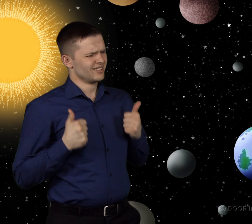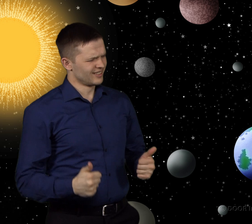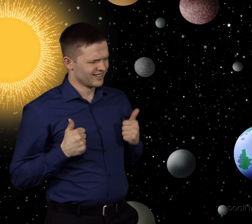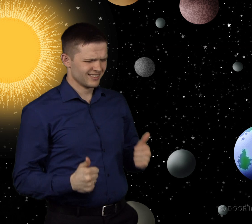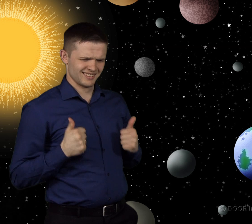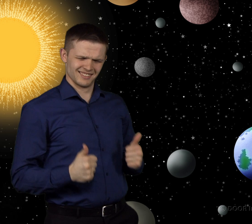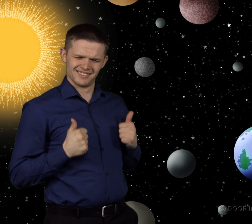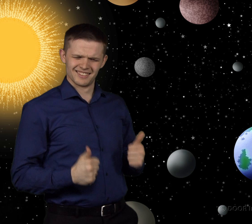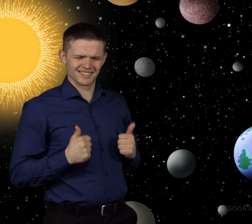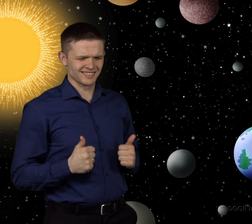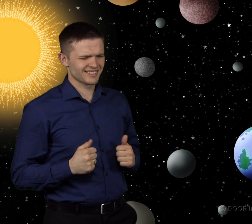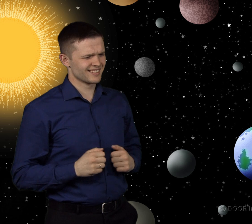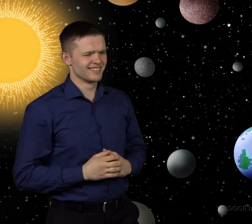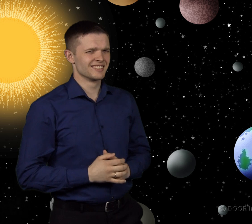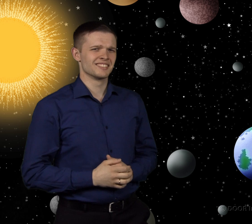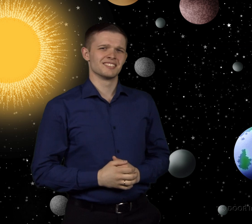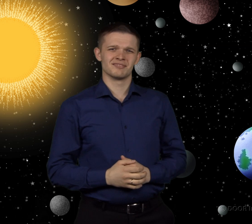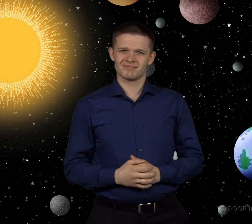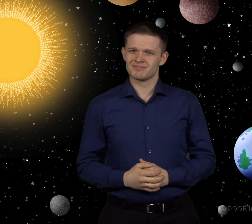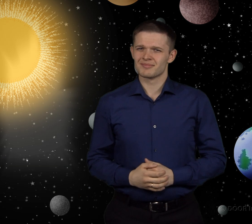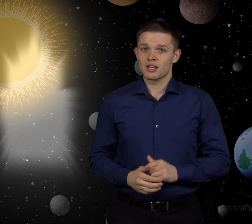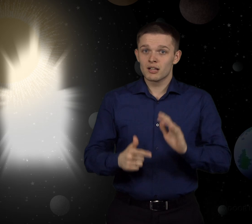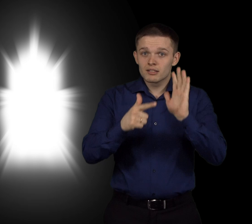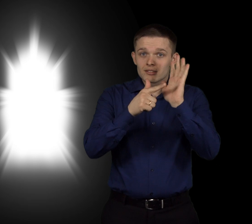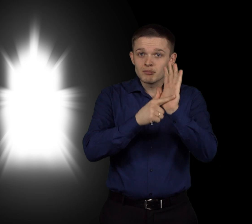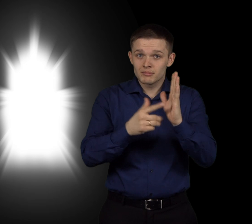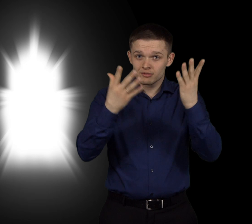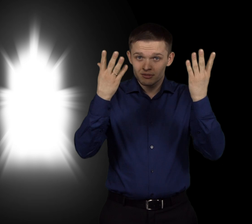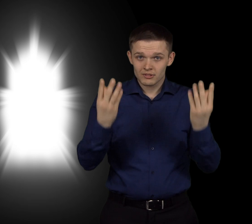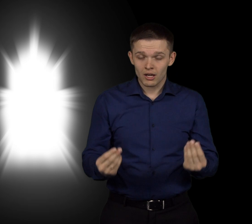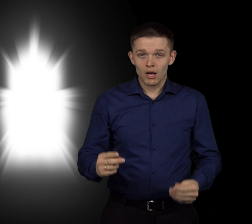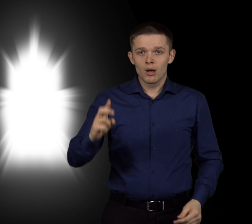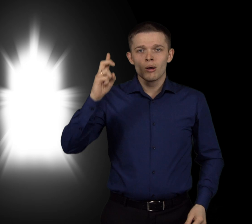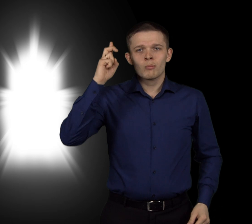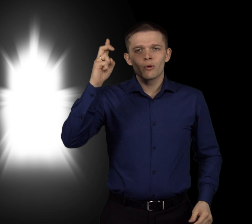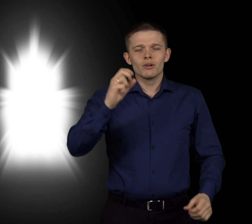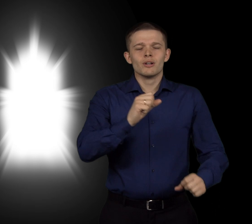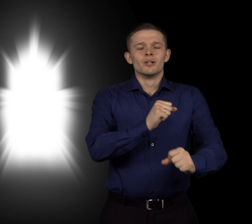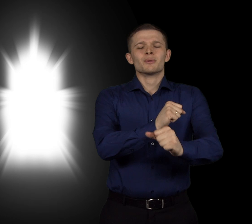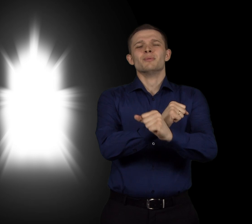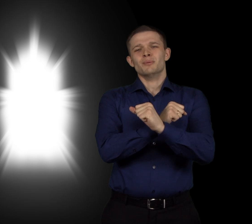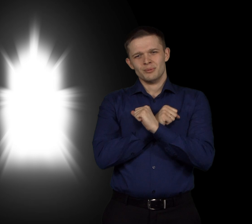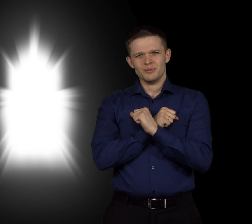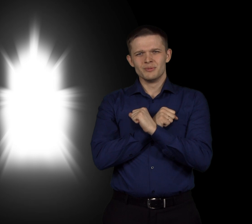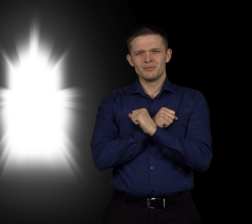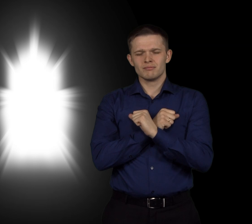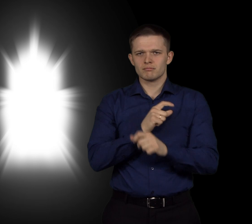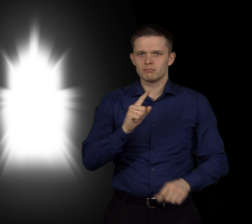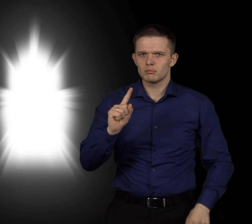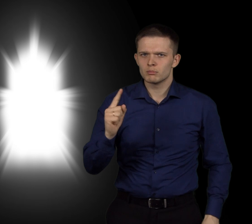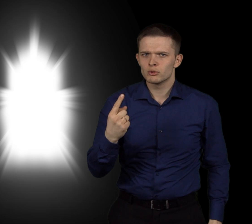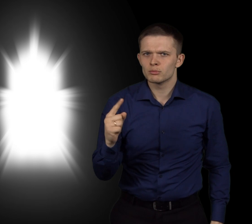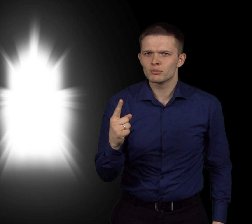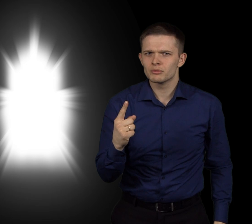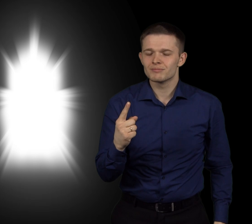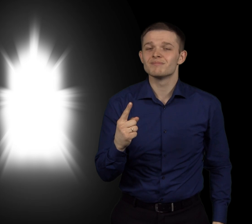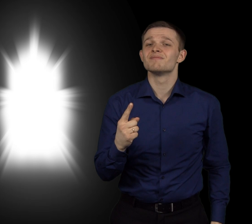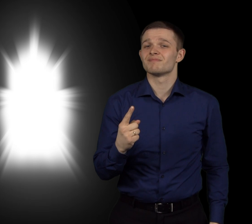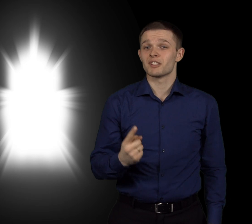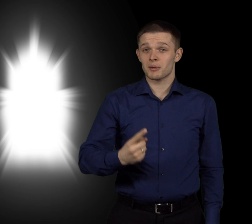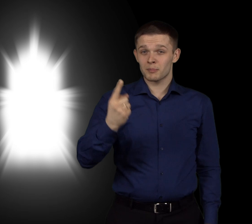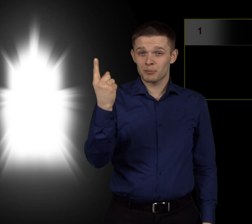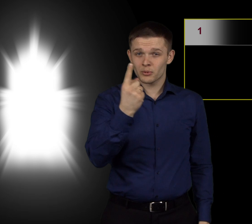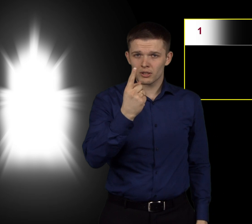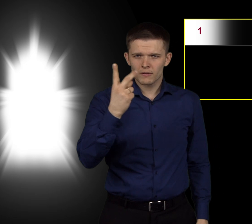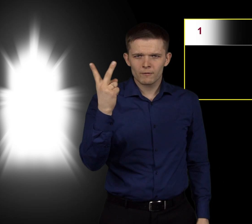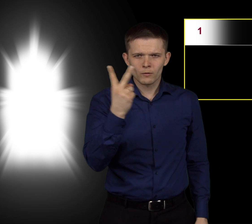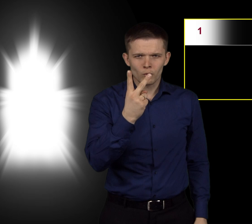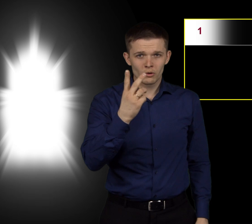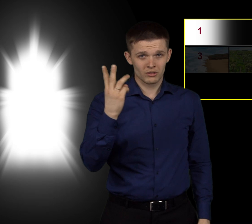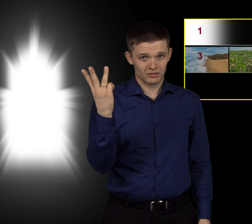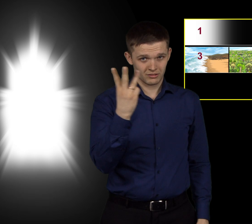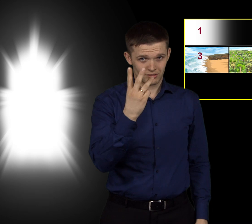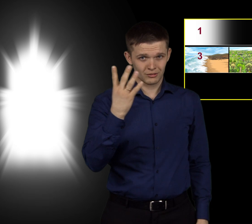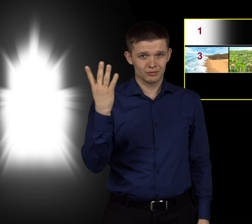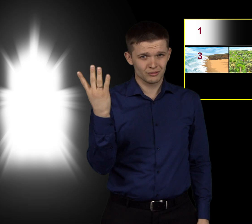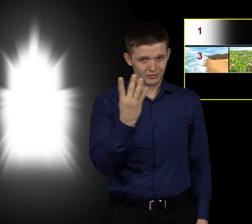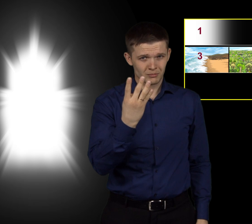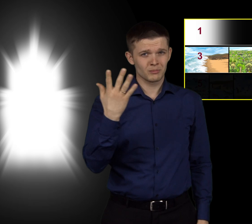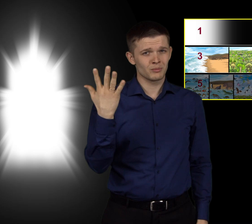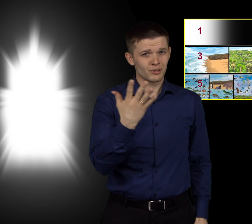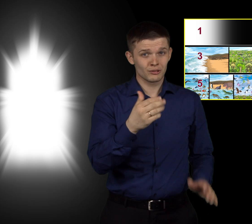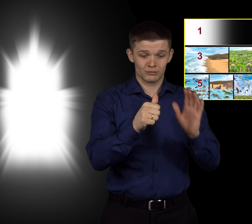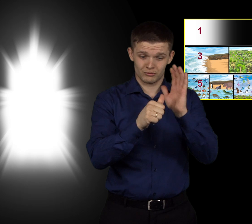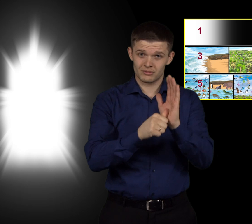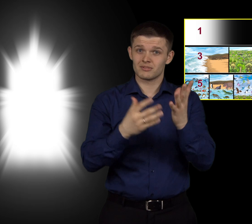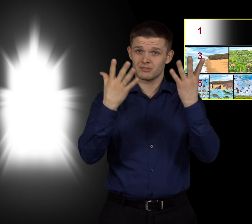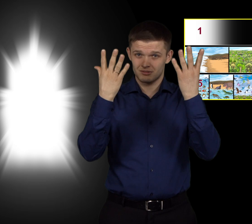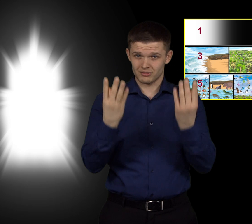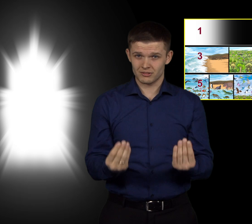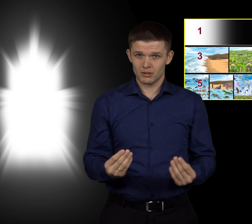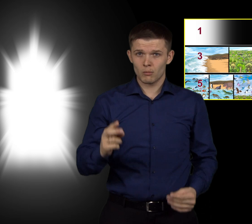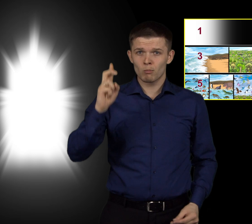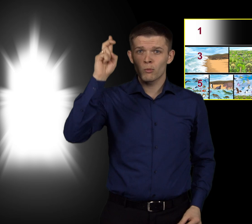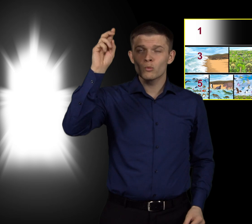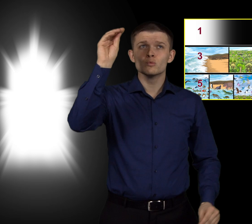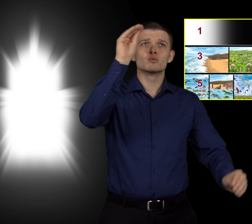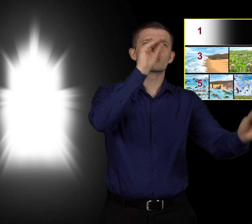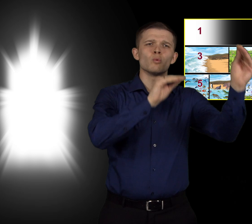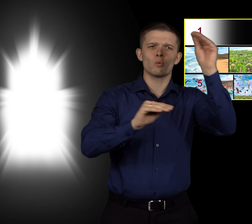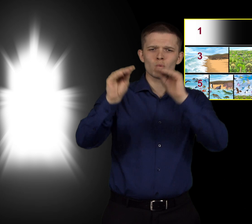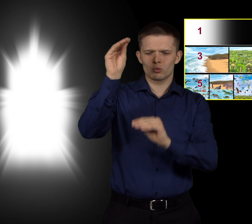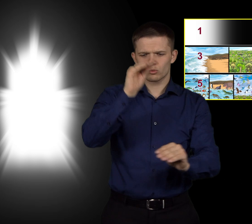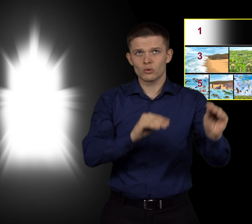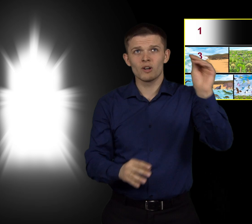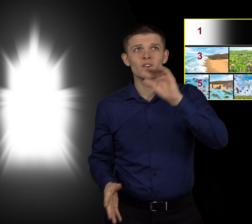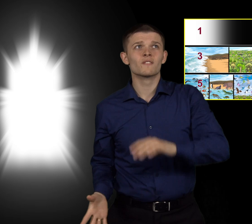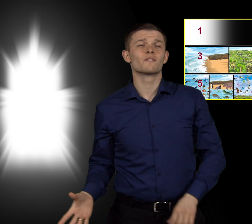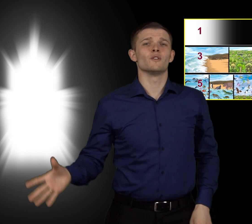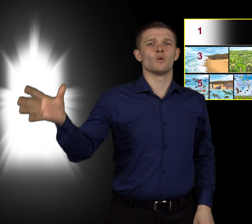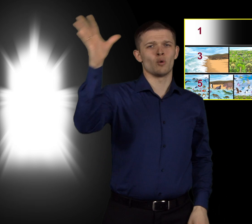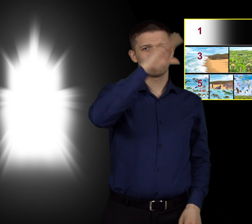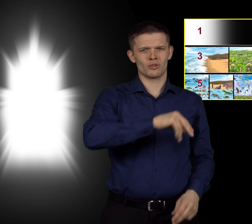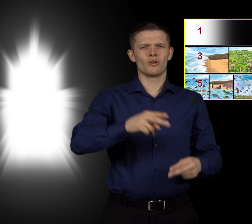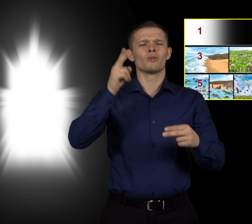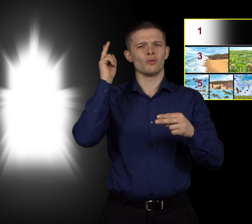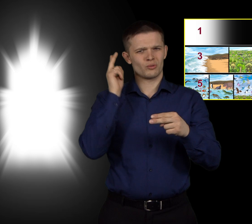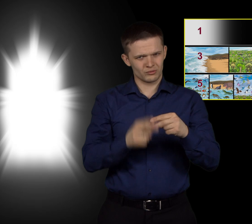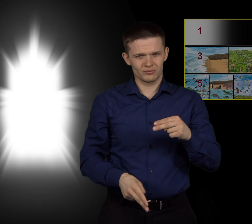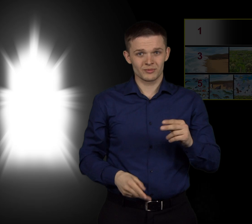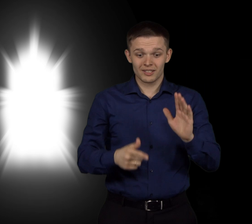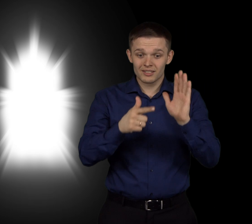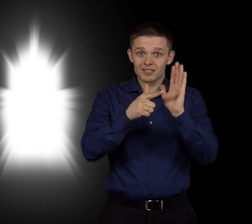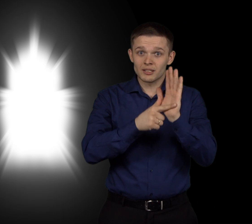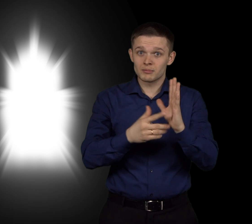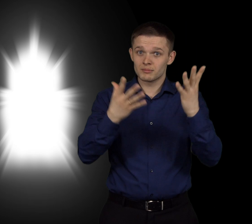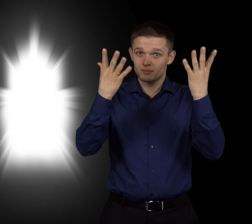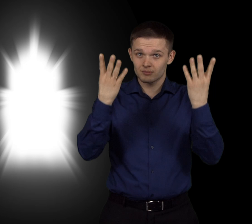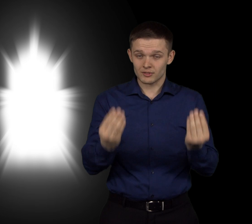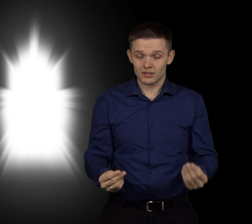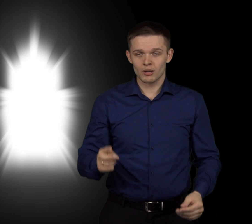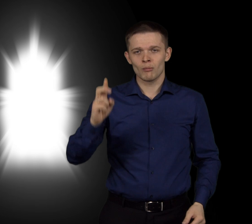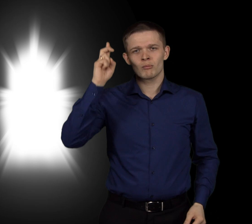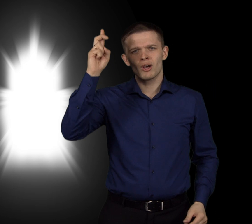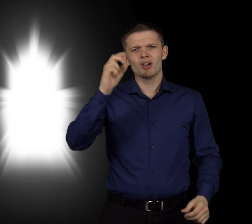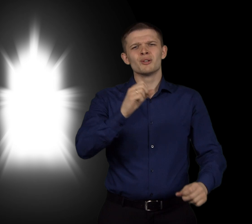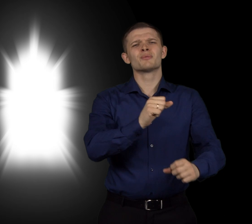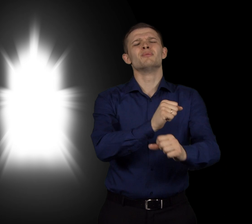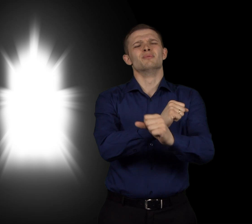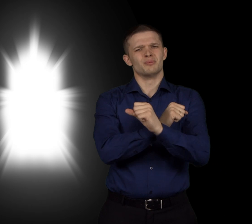And by the seventh day God had finished the work He had been doing; so on that day He rested from all His work.